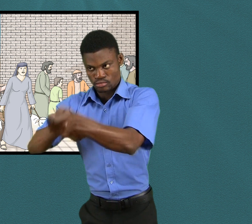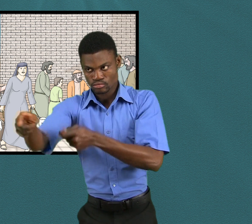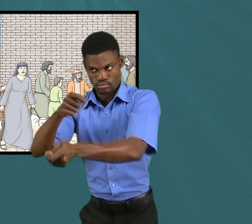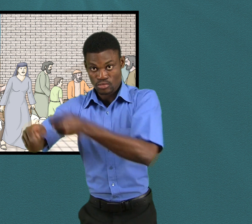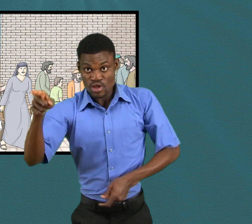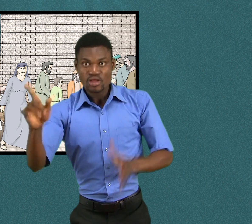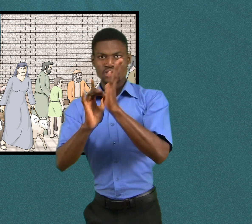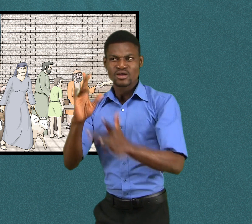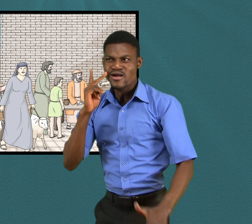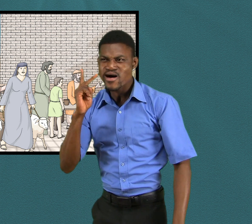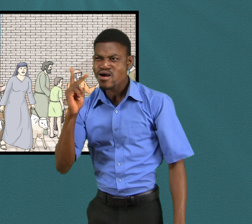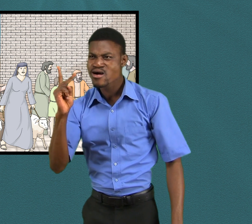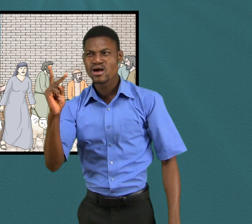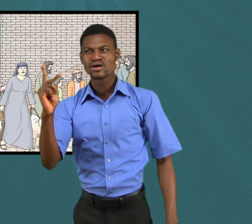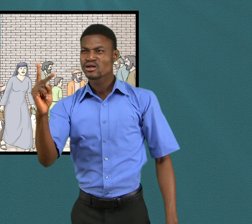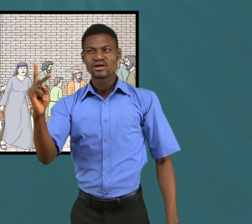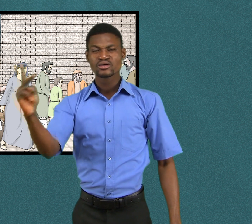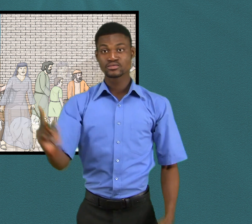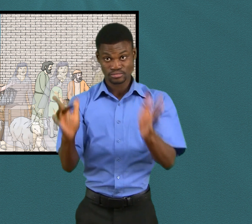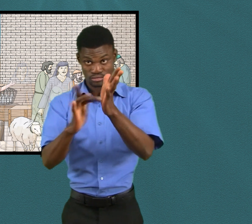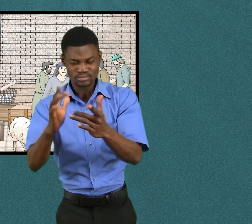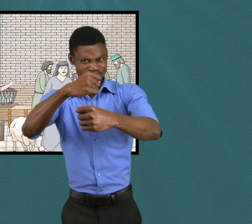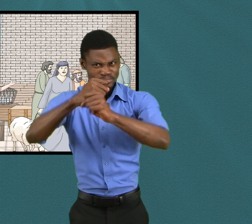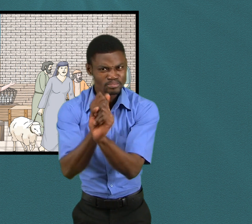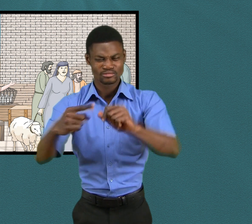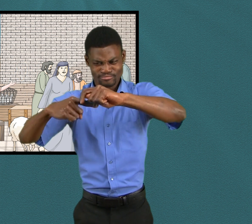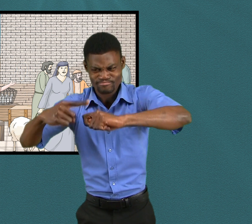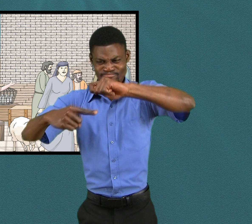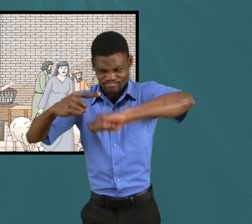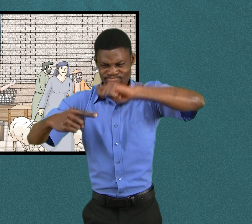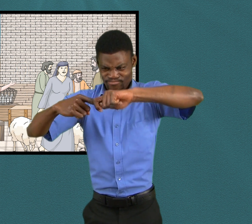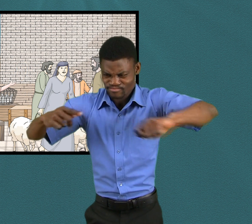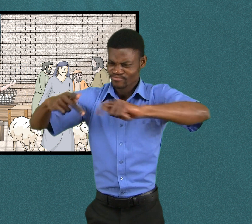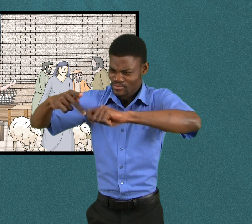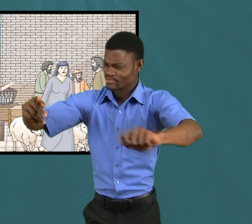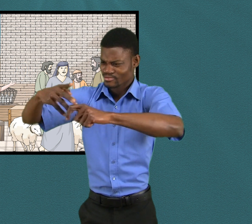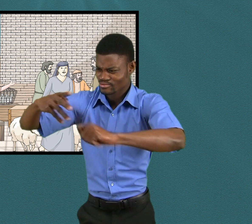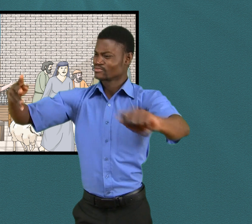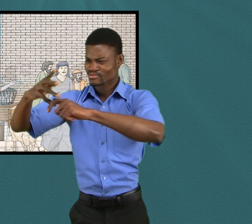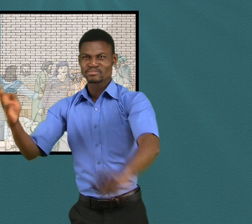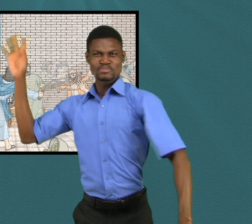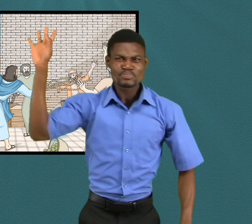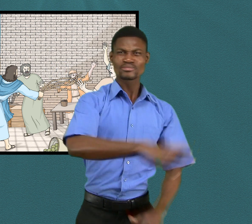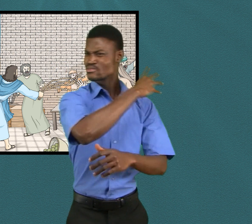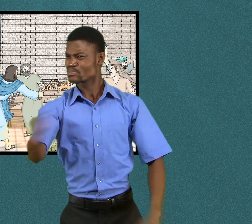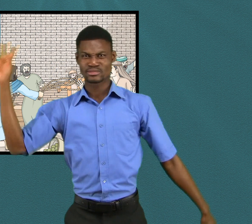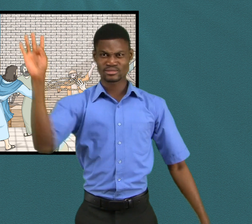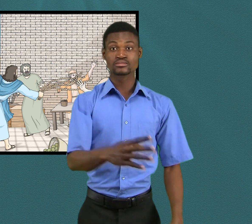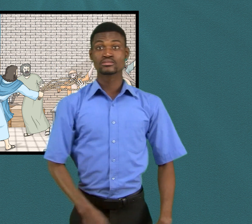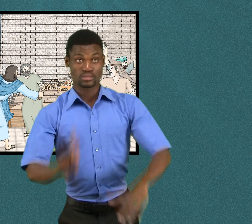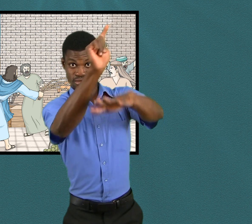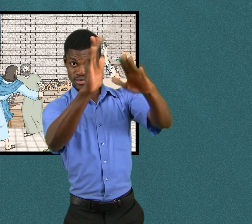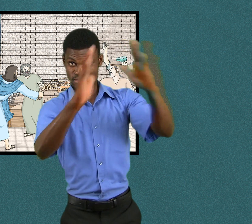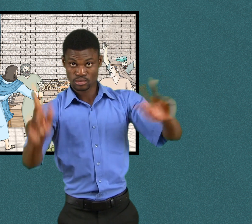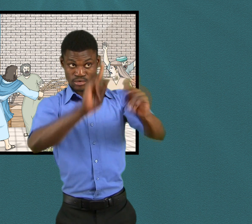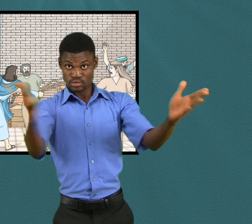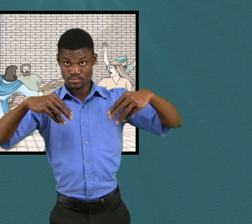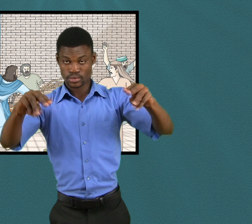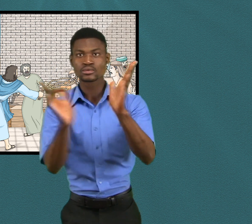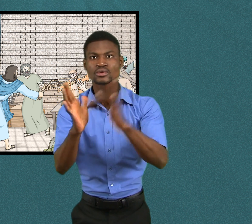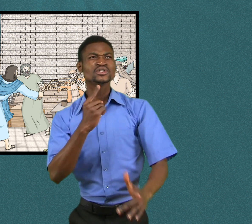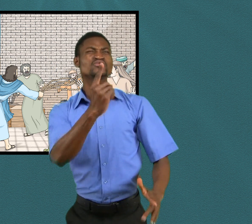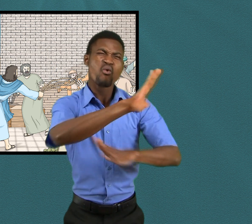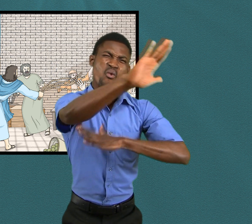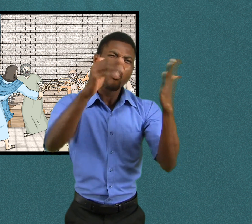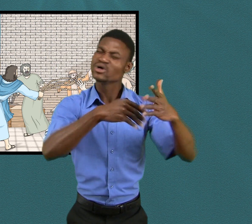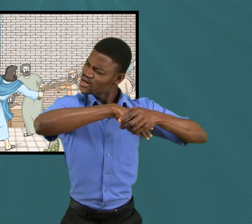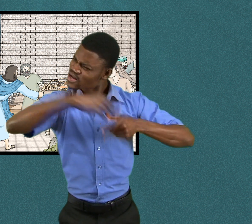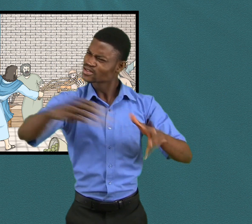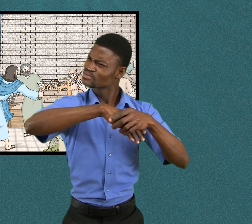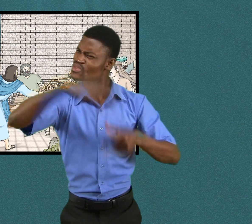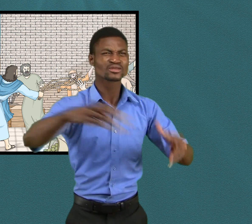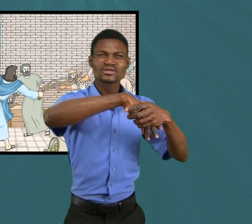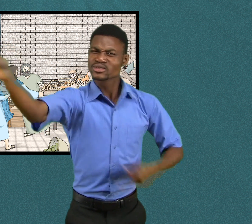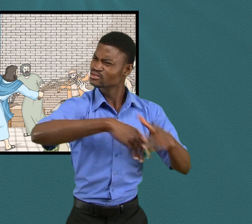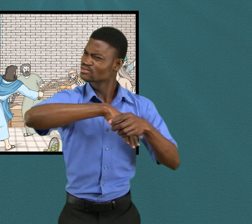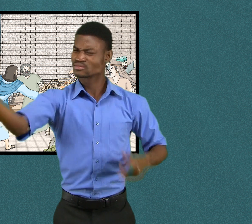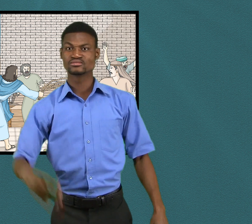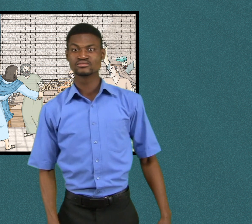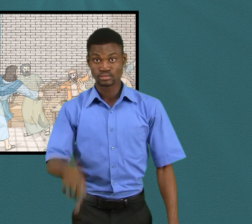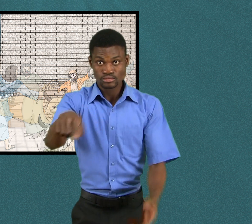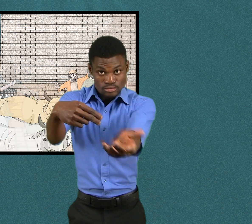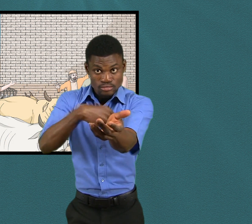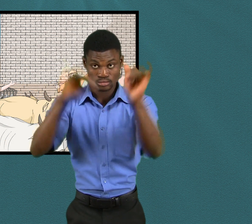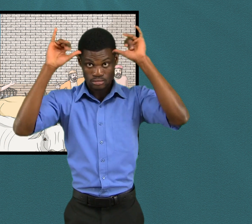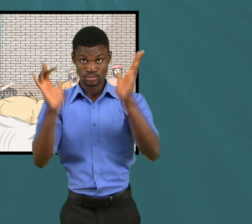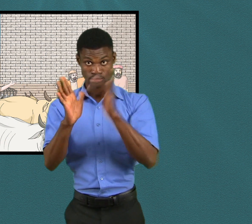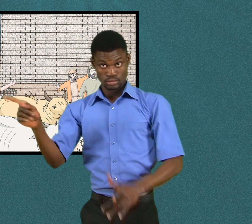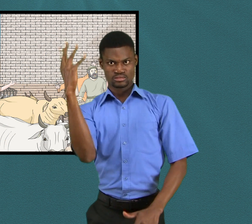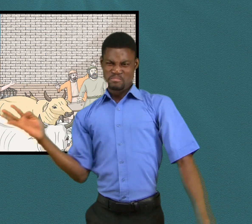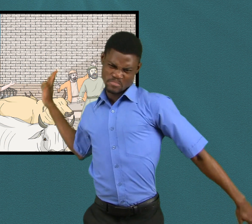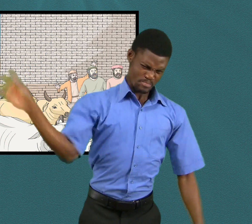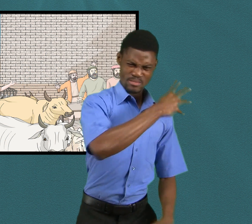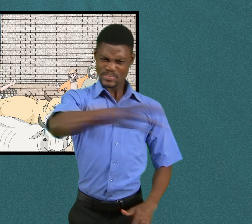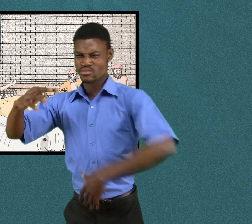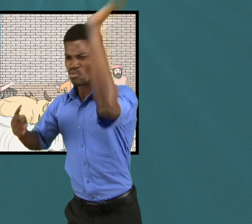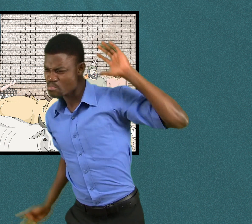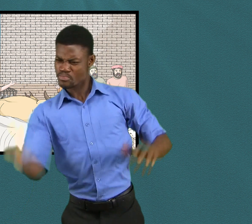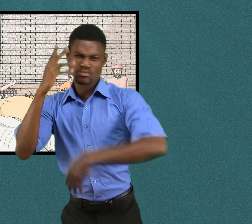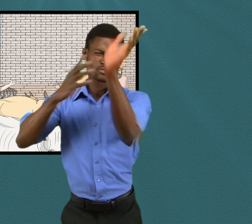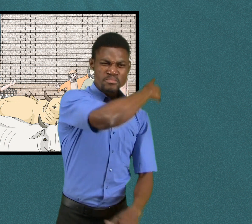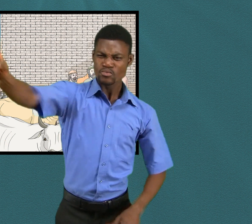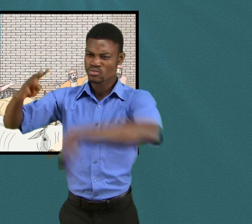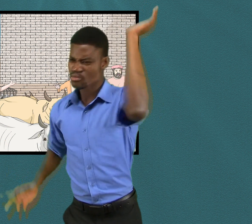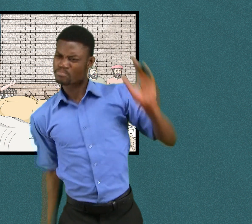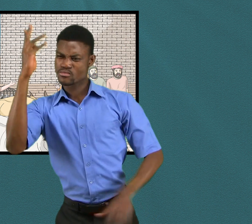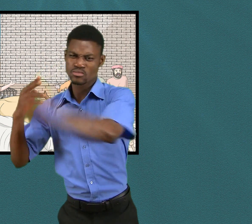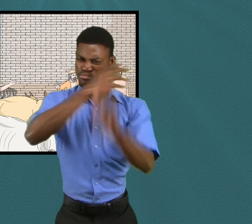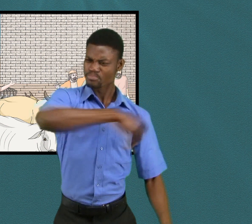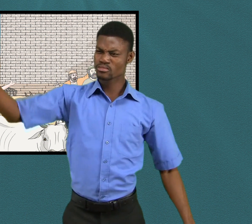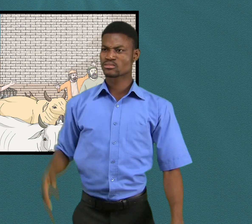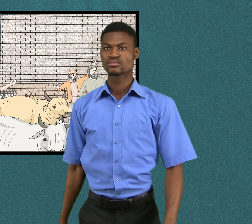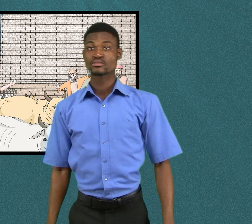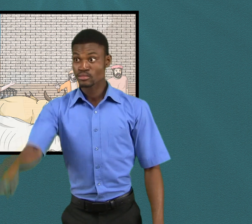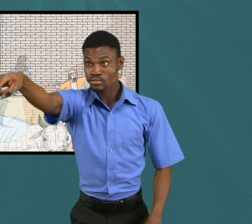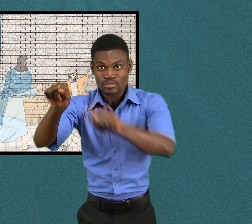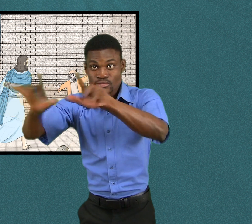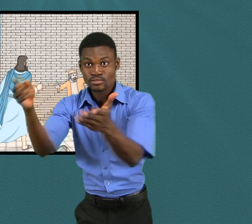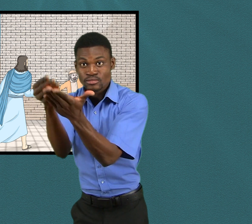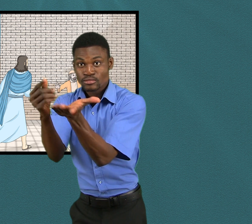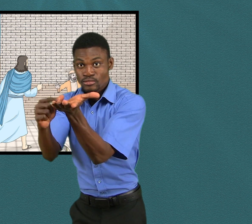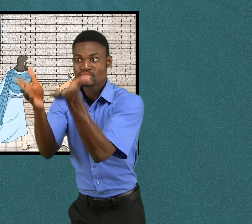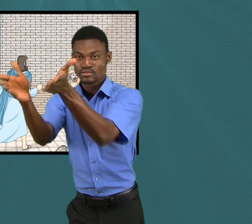So He made a whip out of cords and drove all from the temple courts, both sheep and cattle.